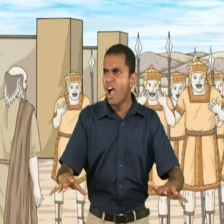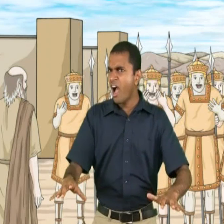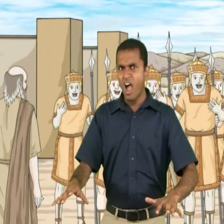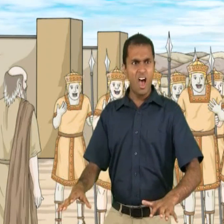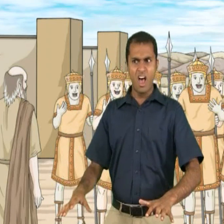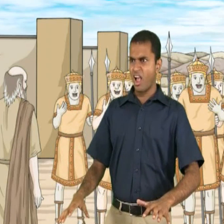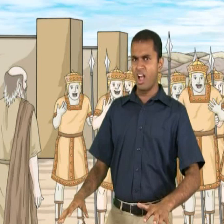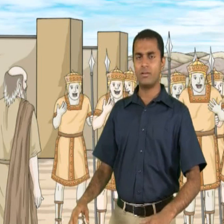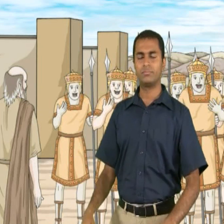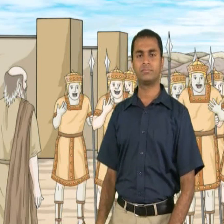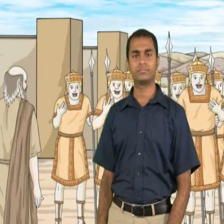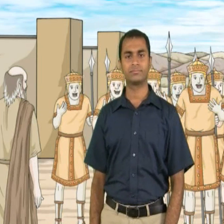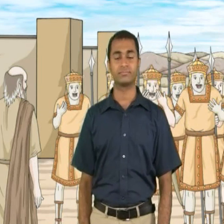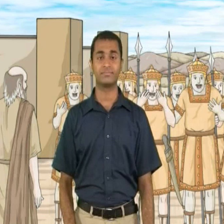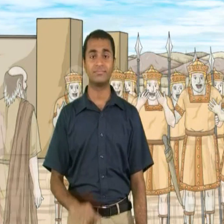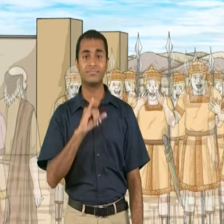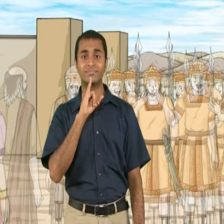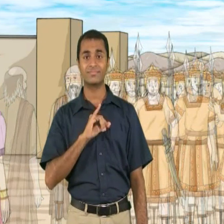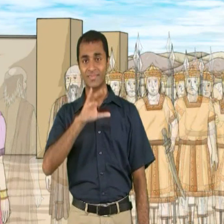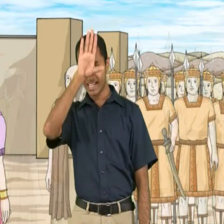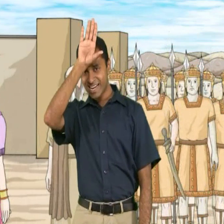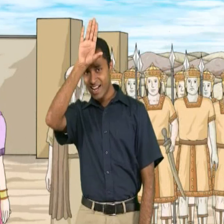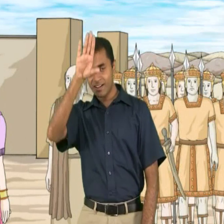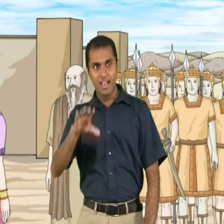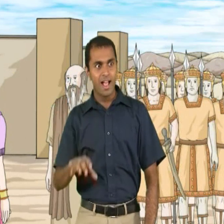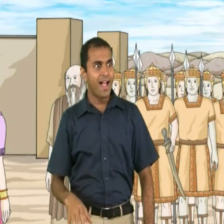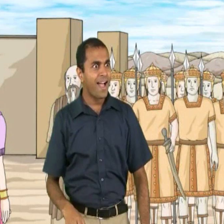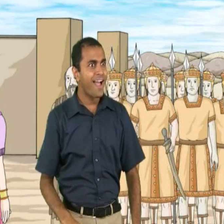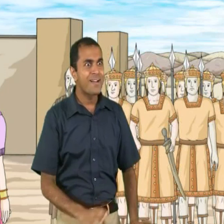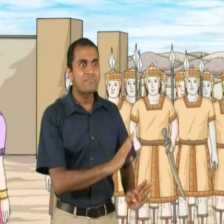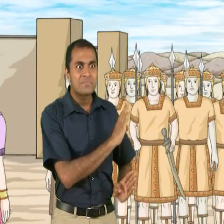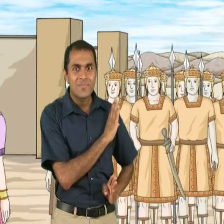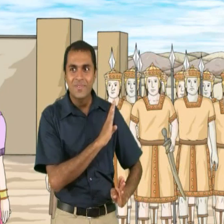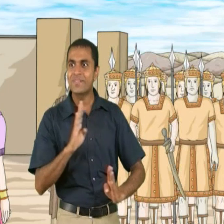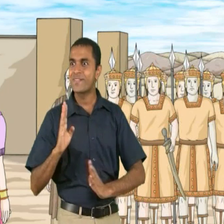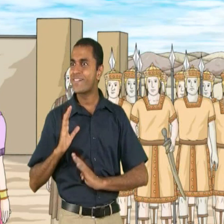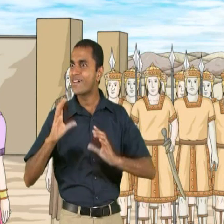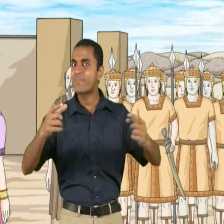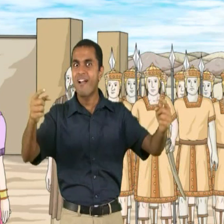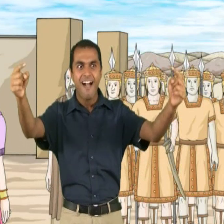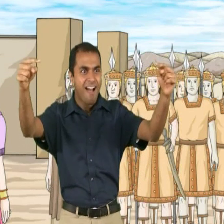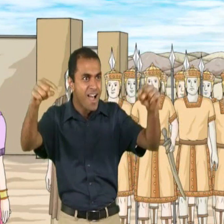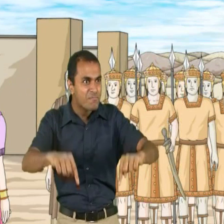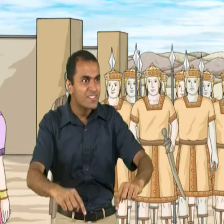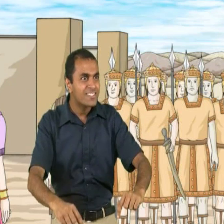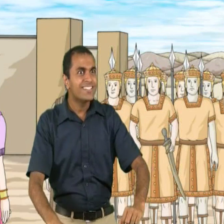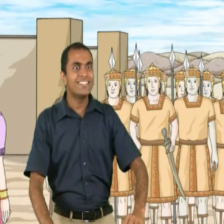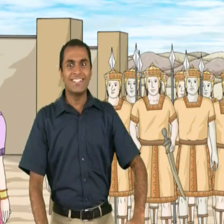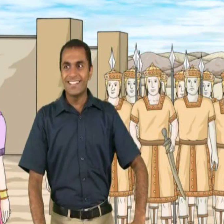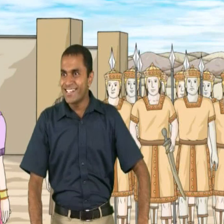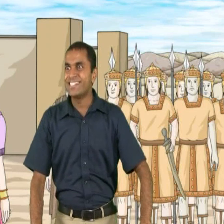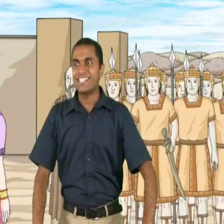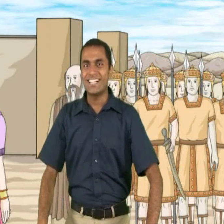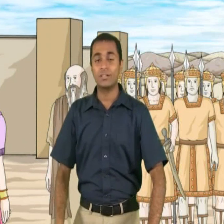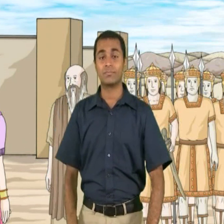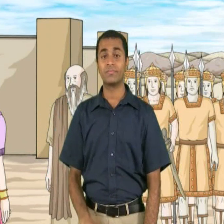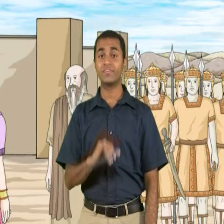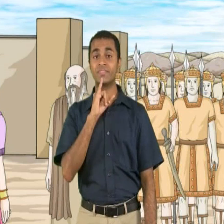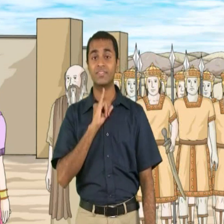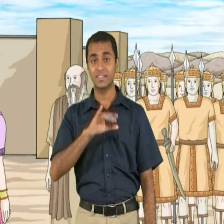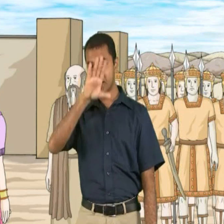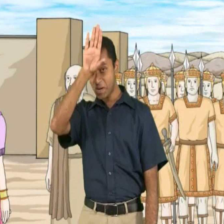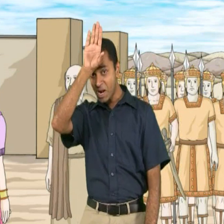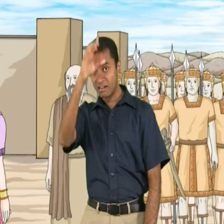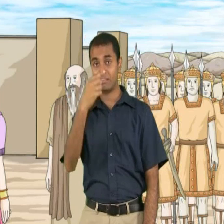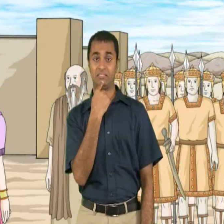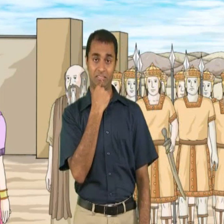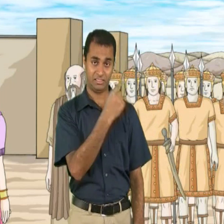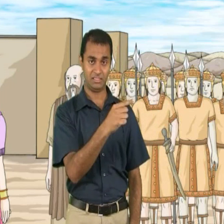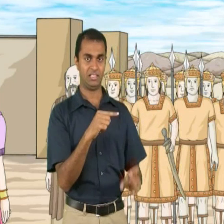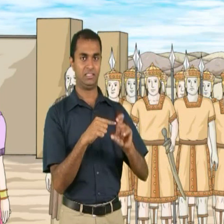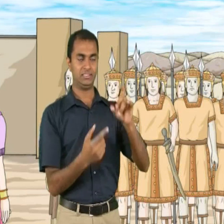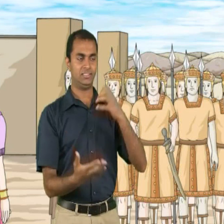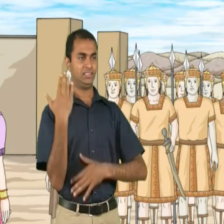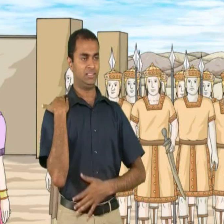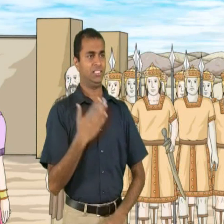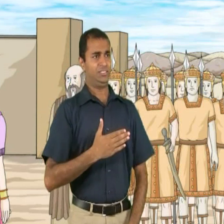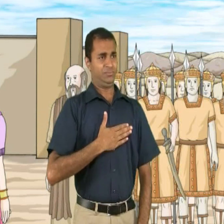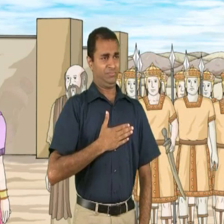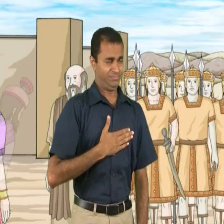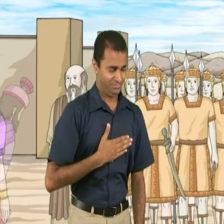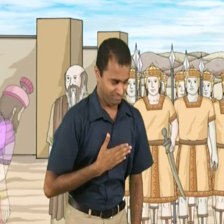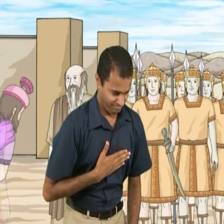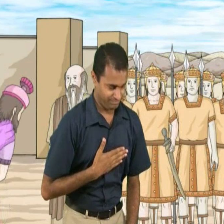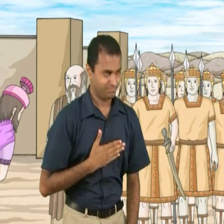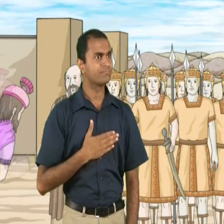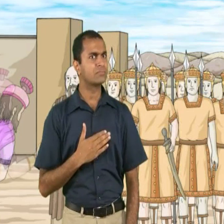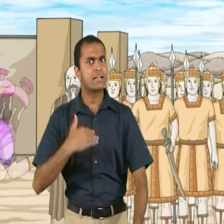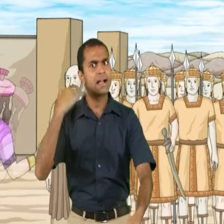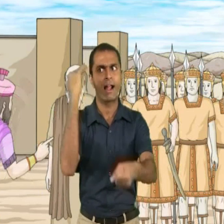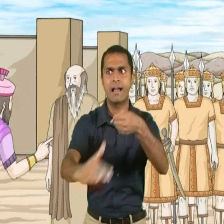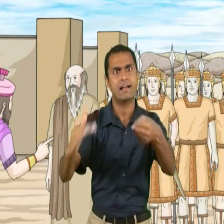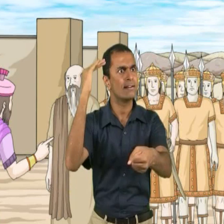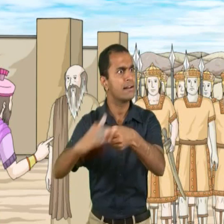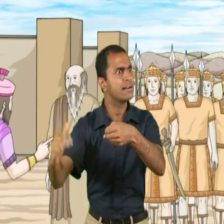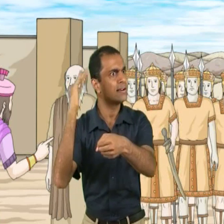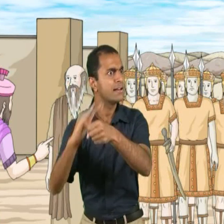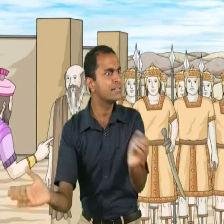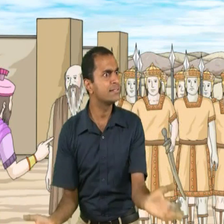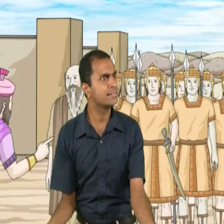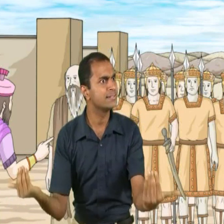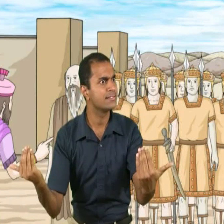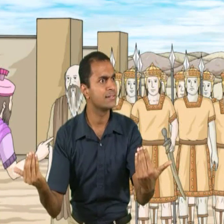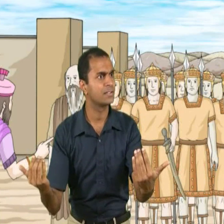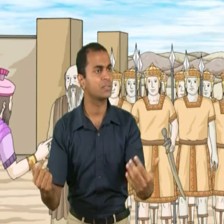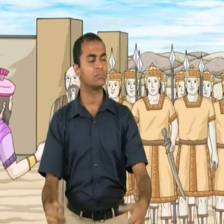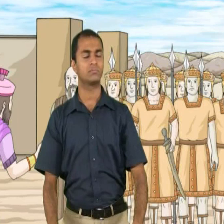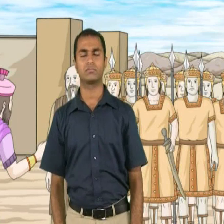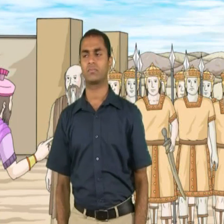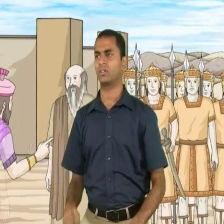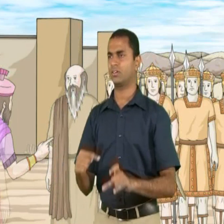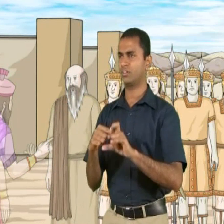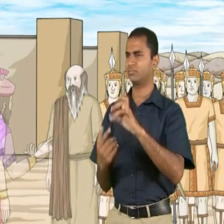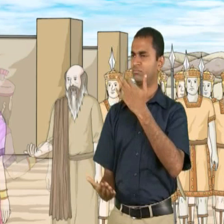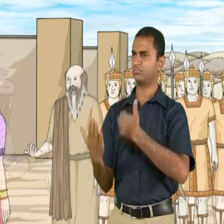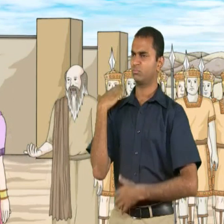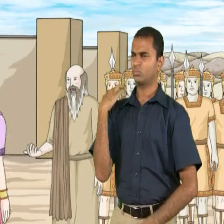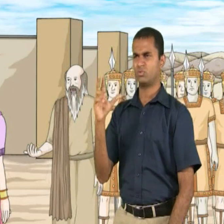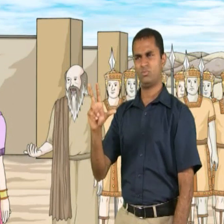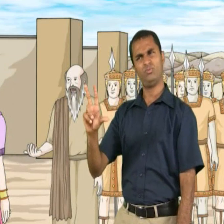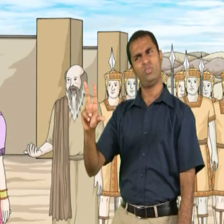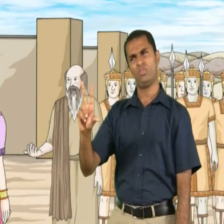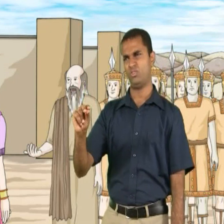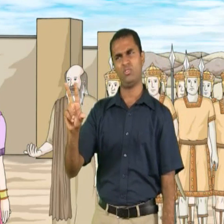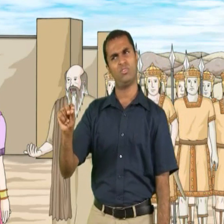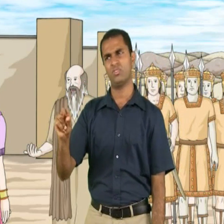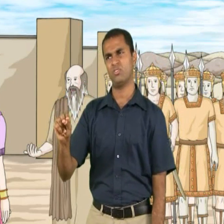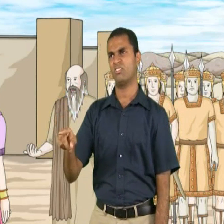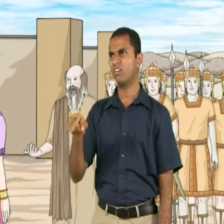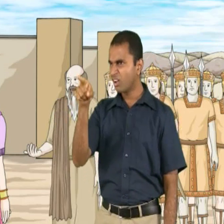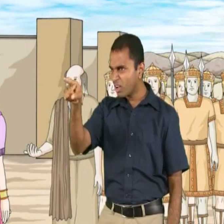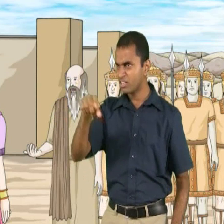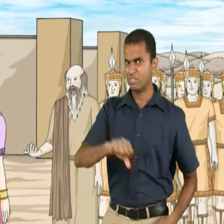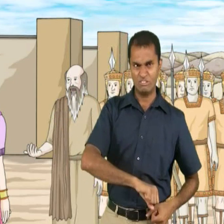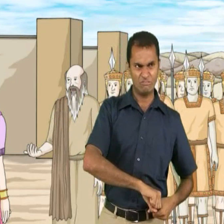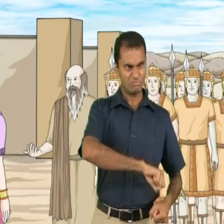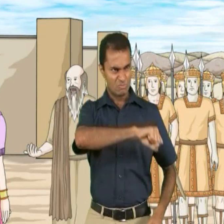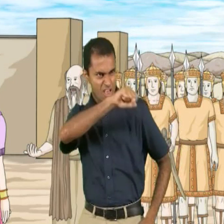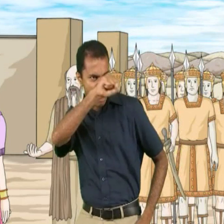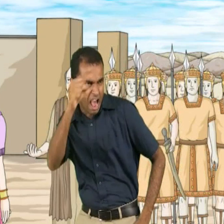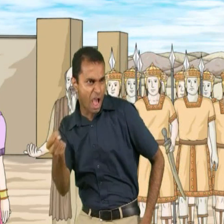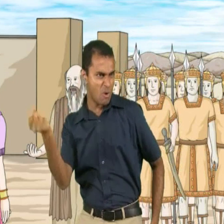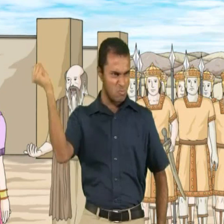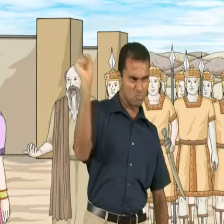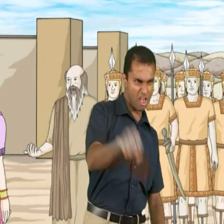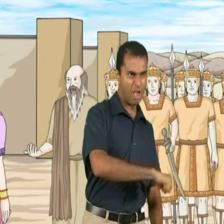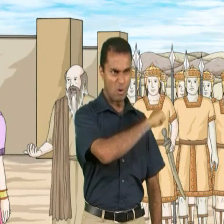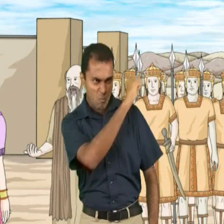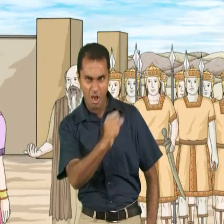And when the king of Israel saw them, he asked Elisha, “My father, shall I kill them? Shall I kill them?”